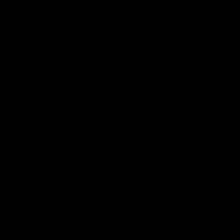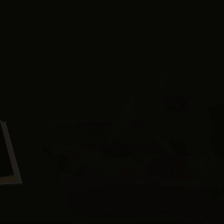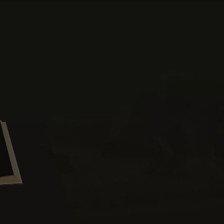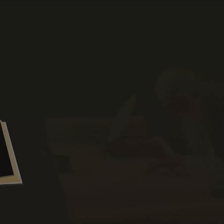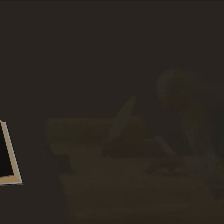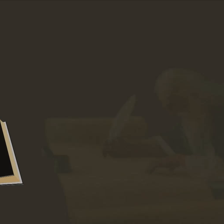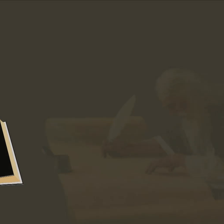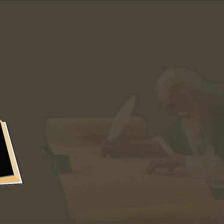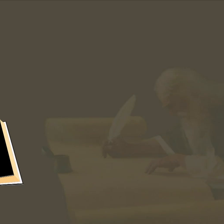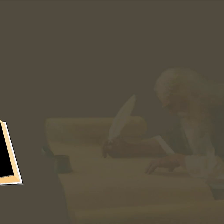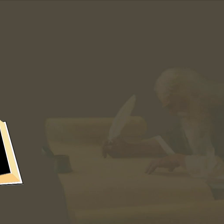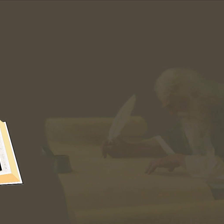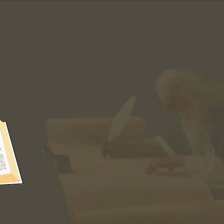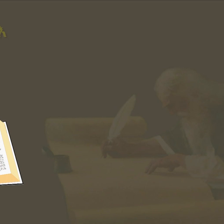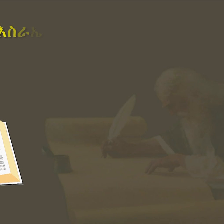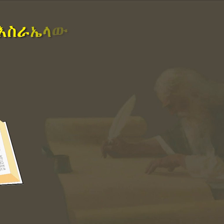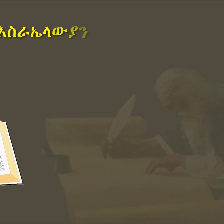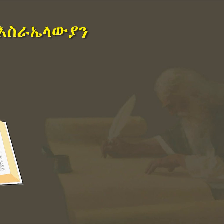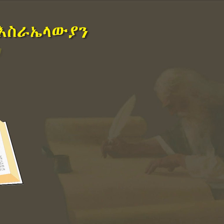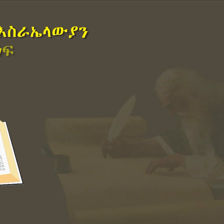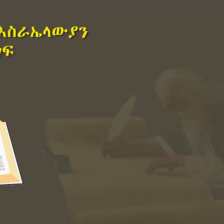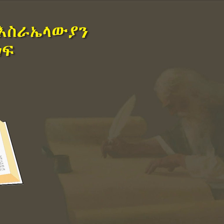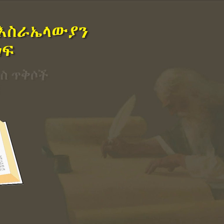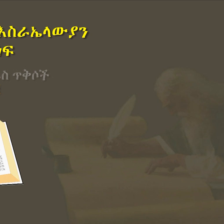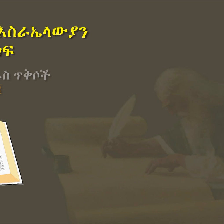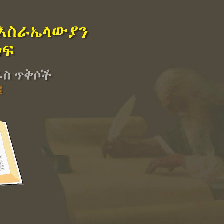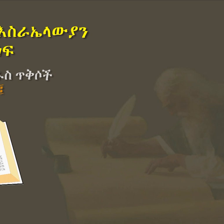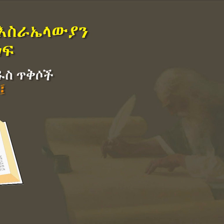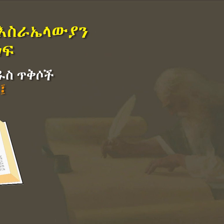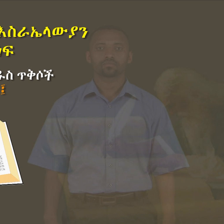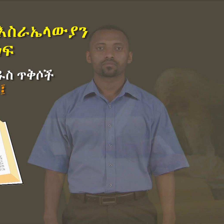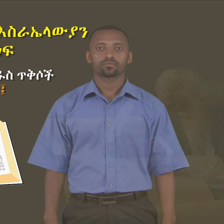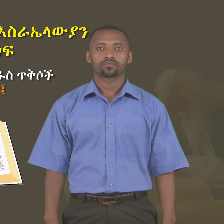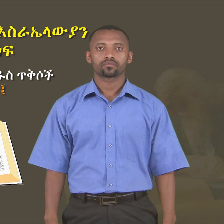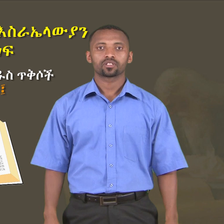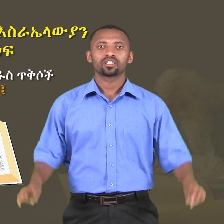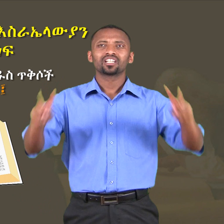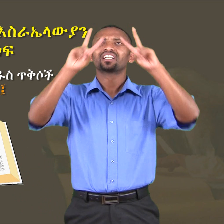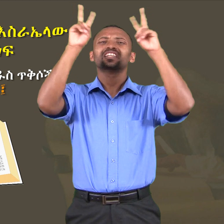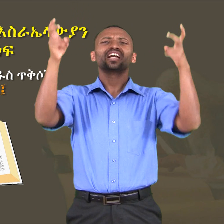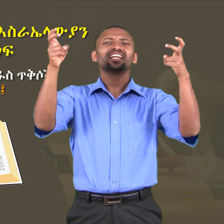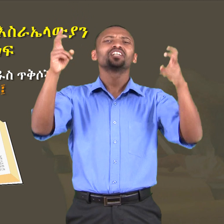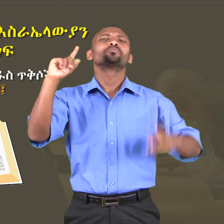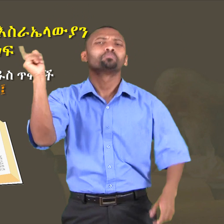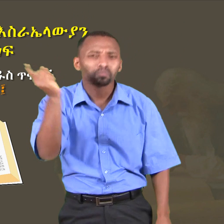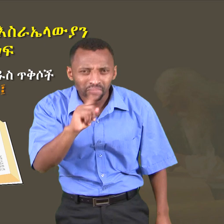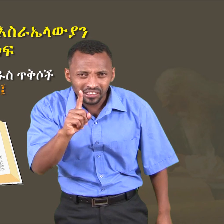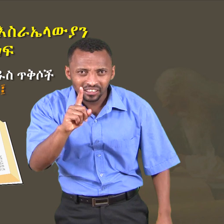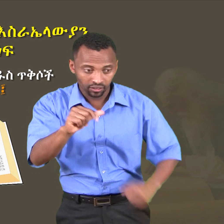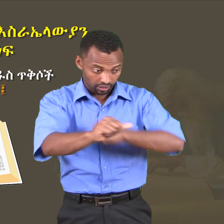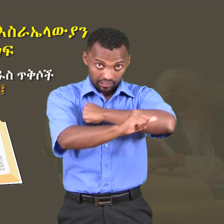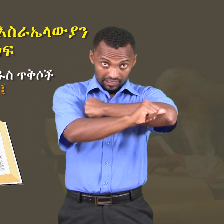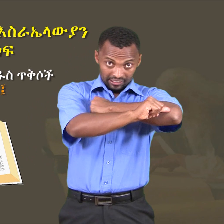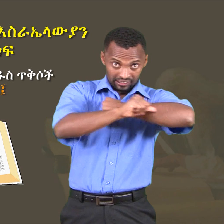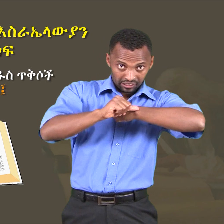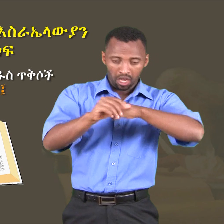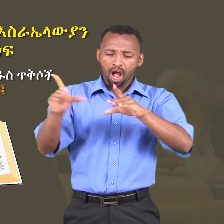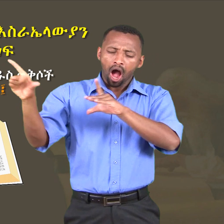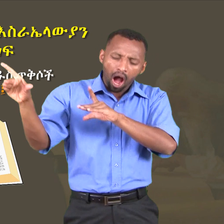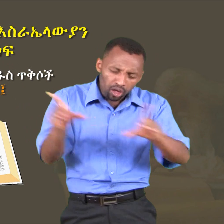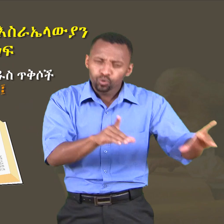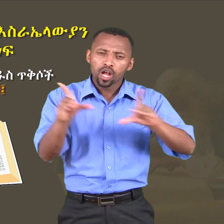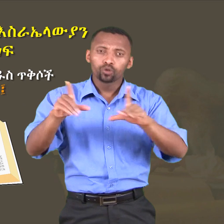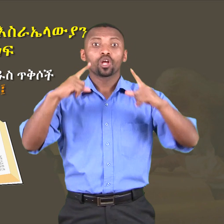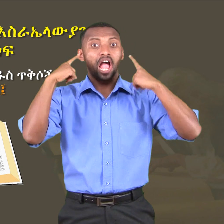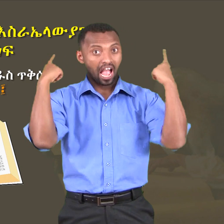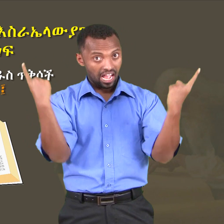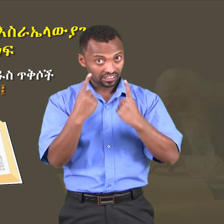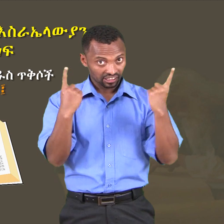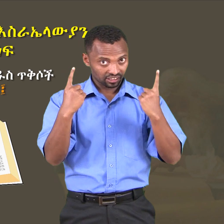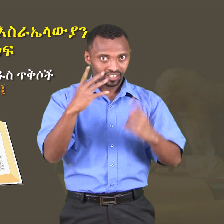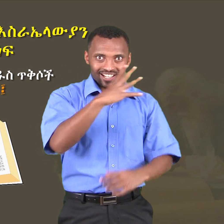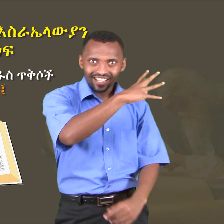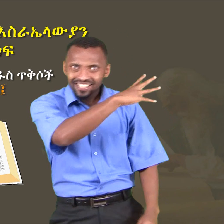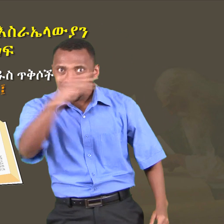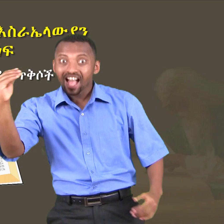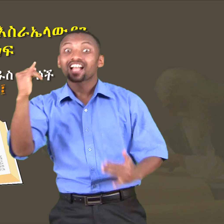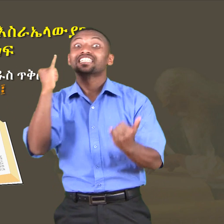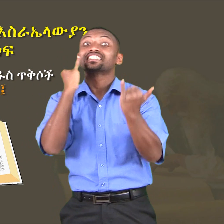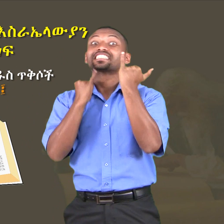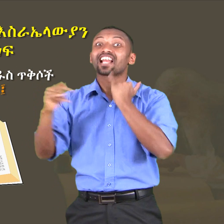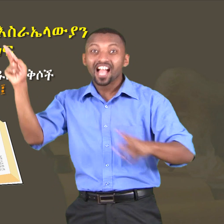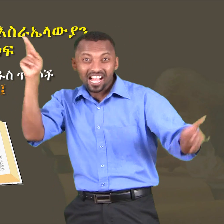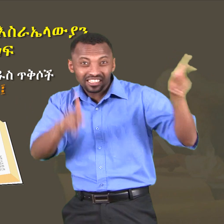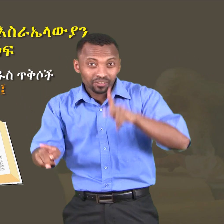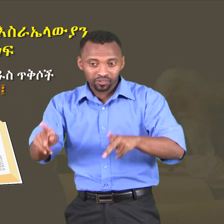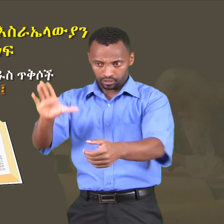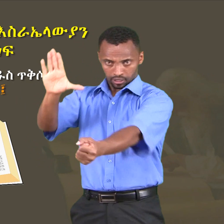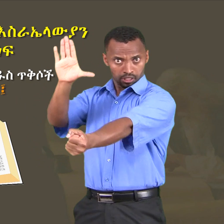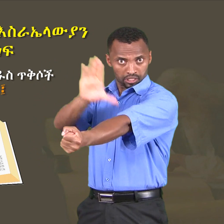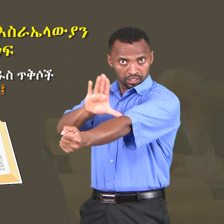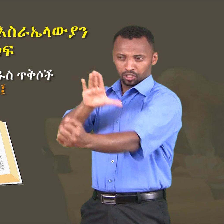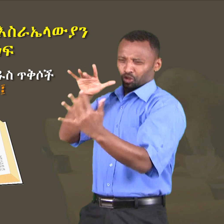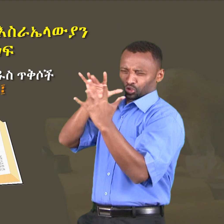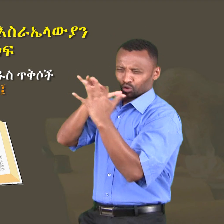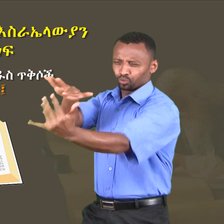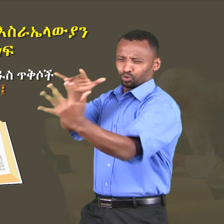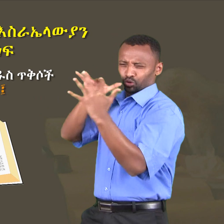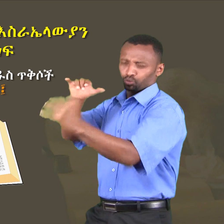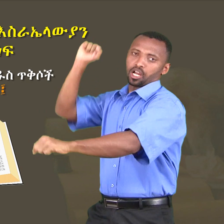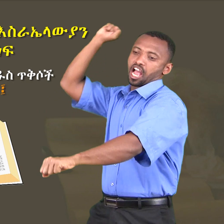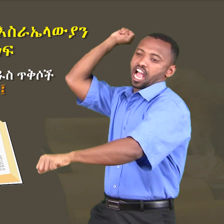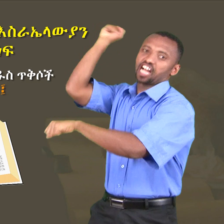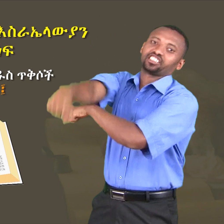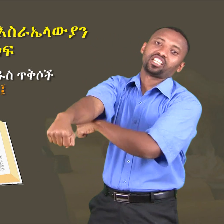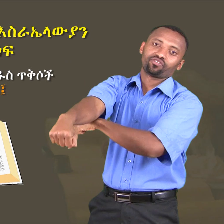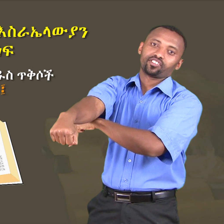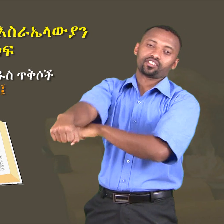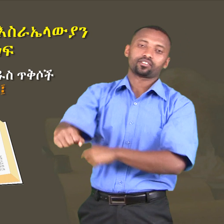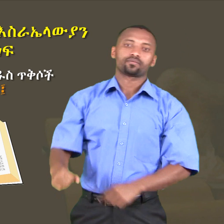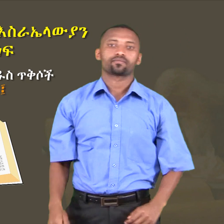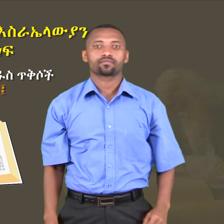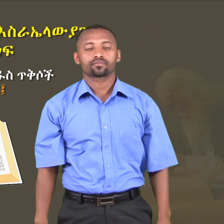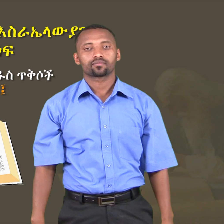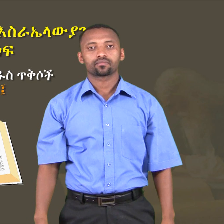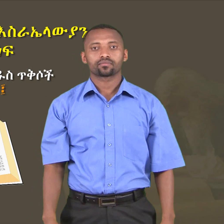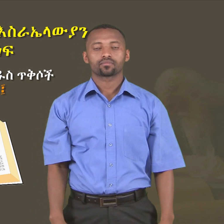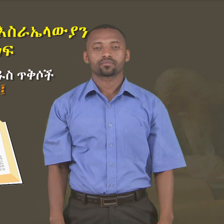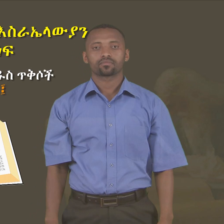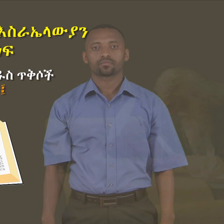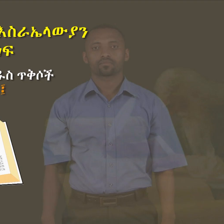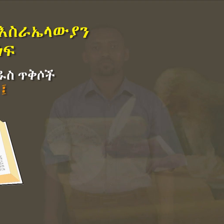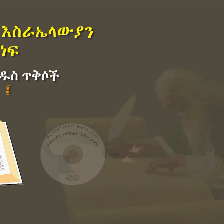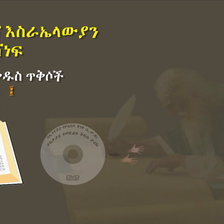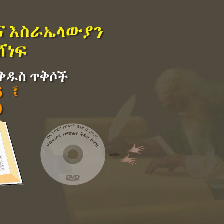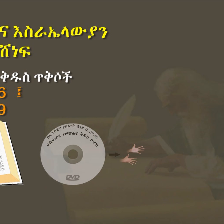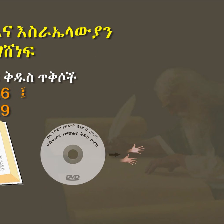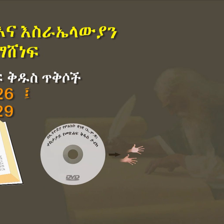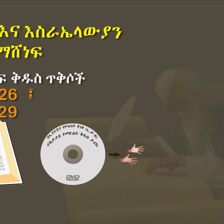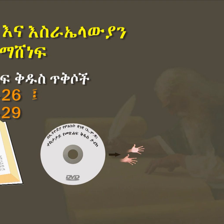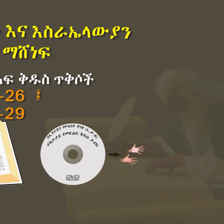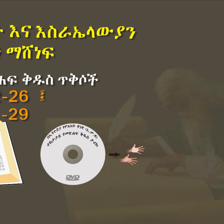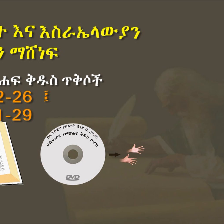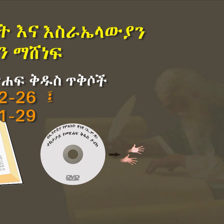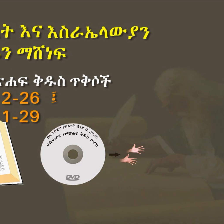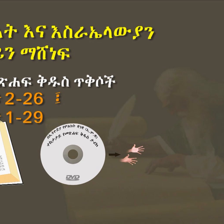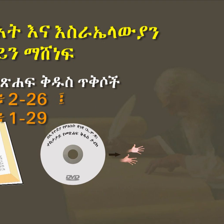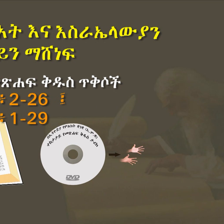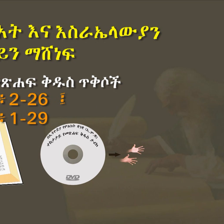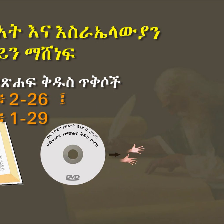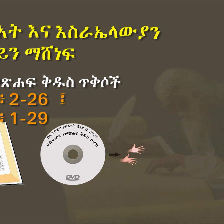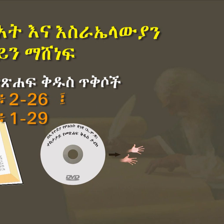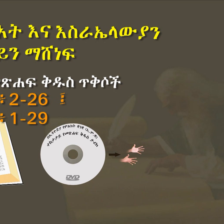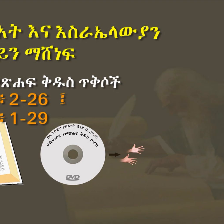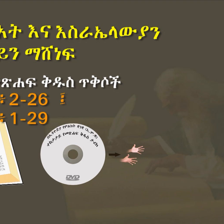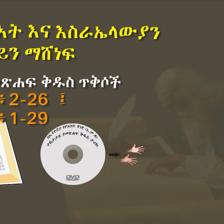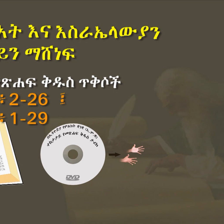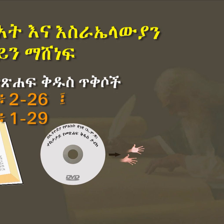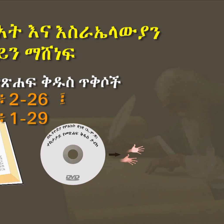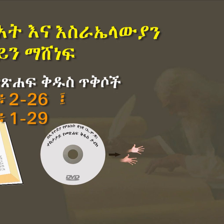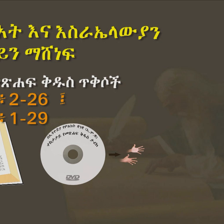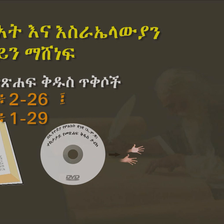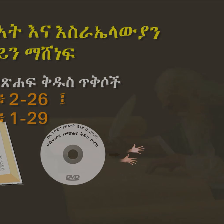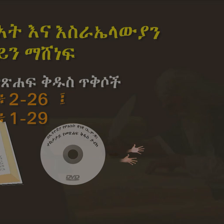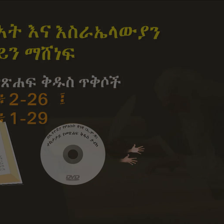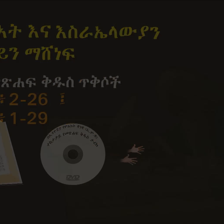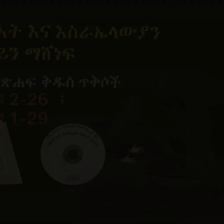Achan's sin and Israelites defeat Ai